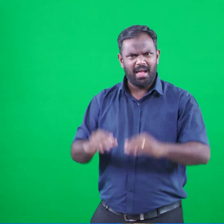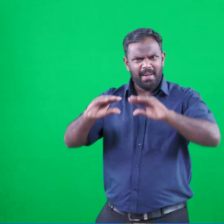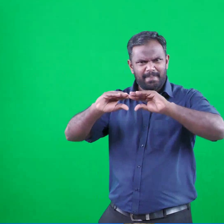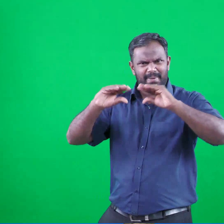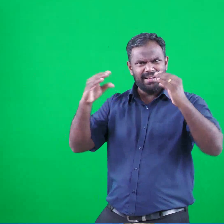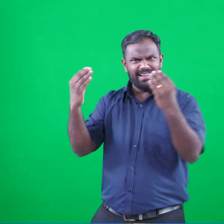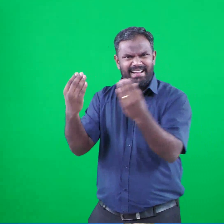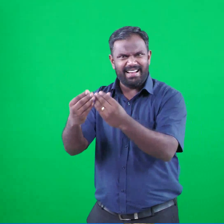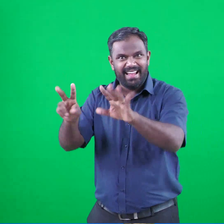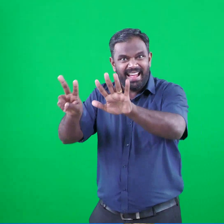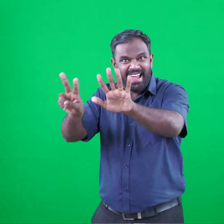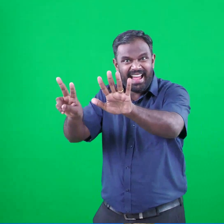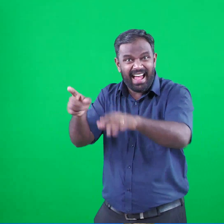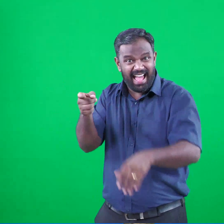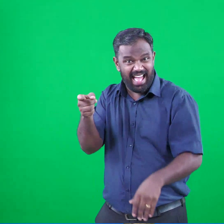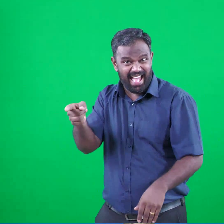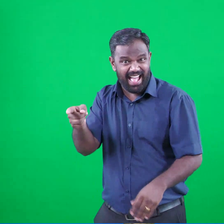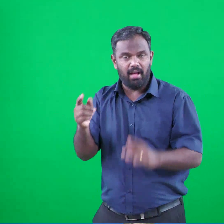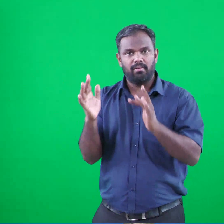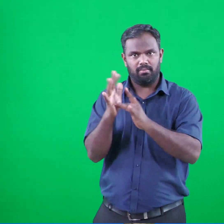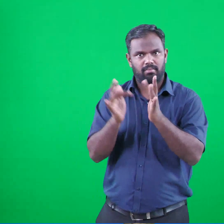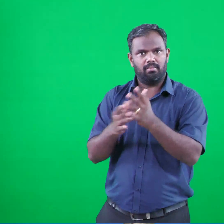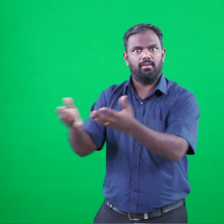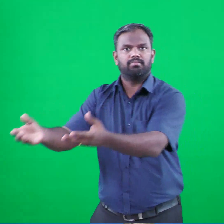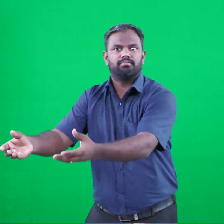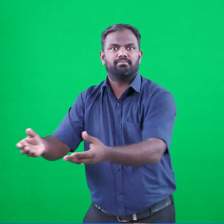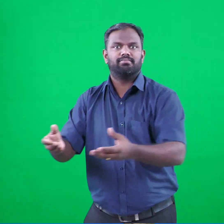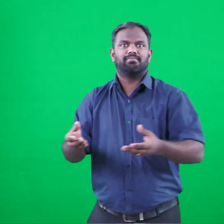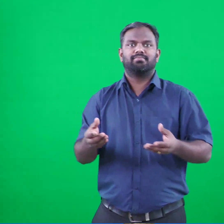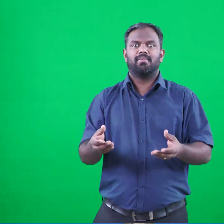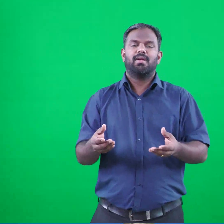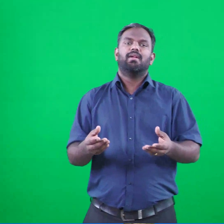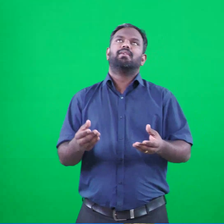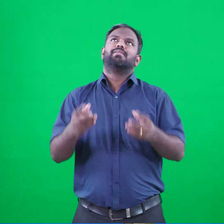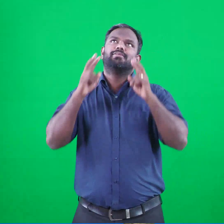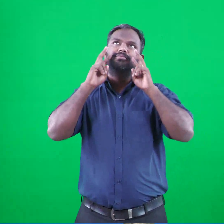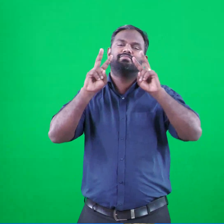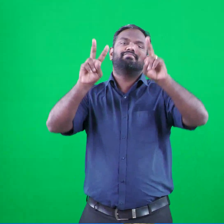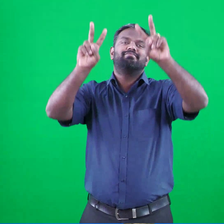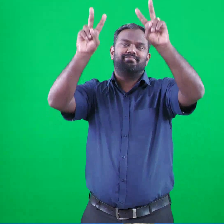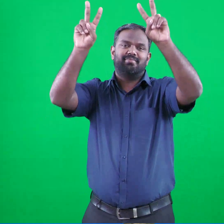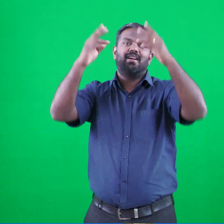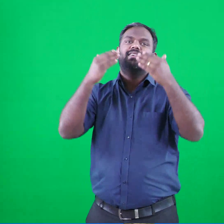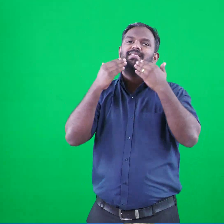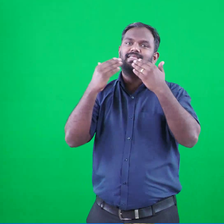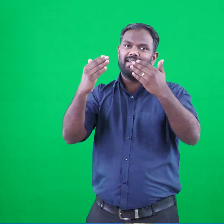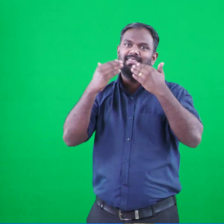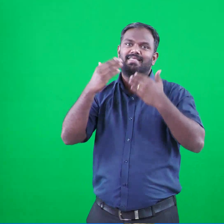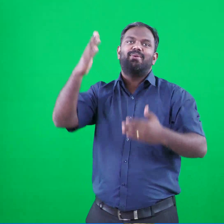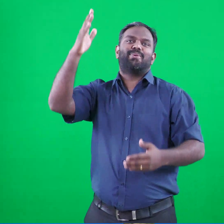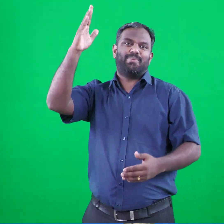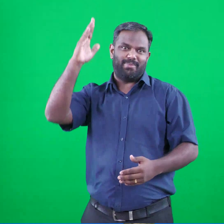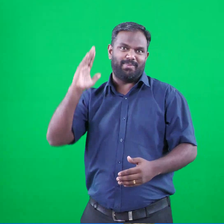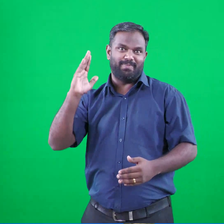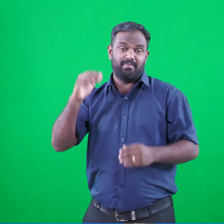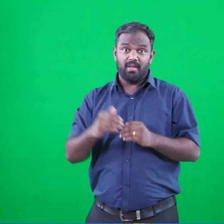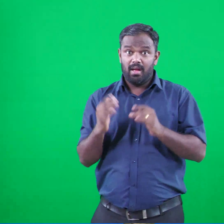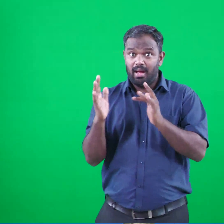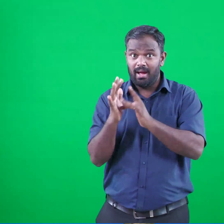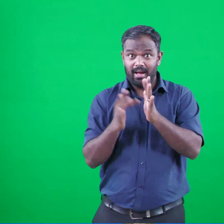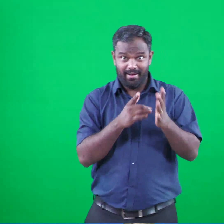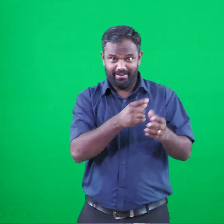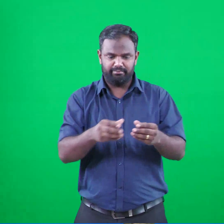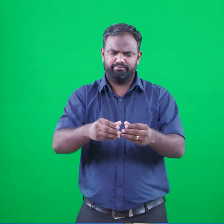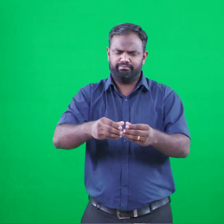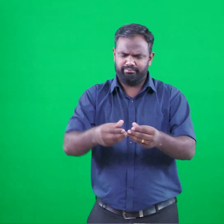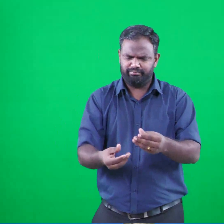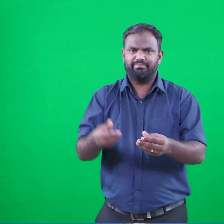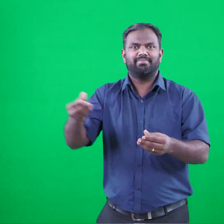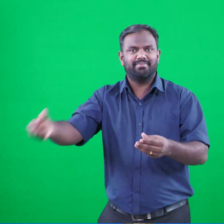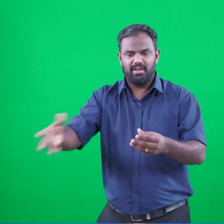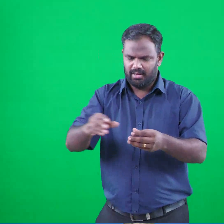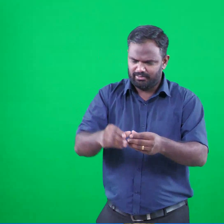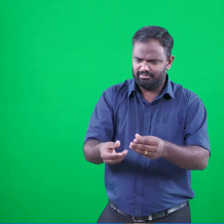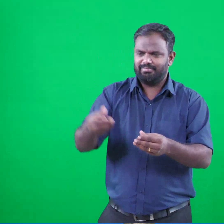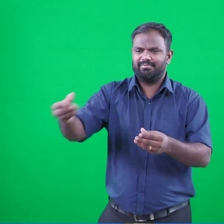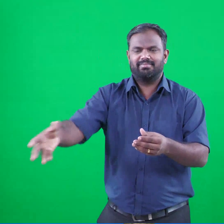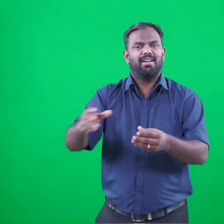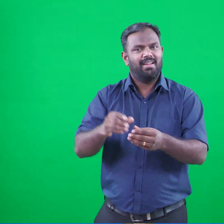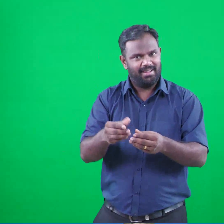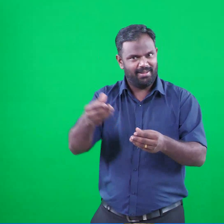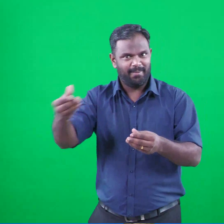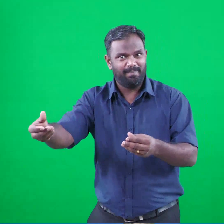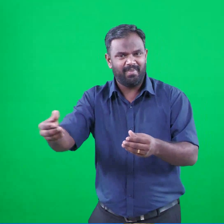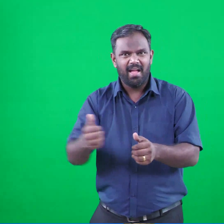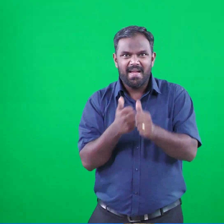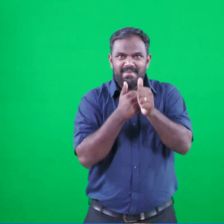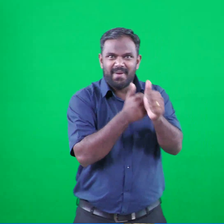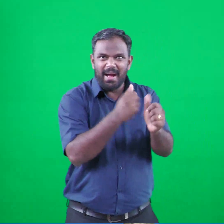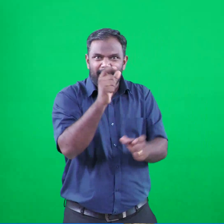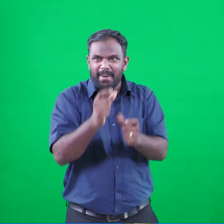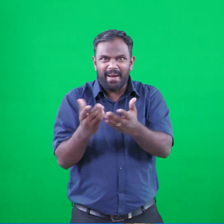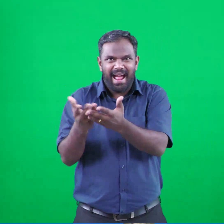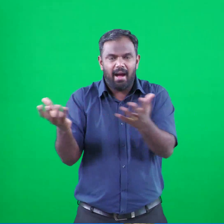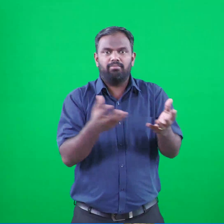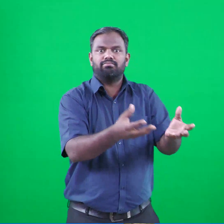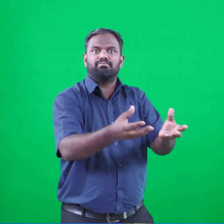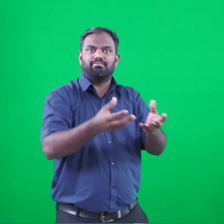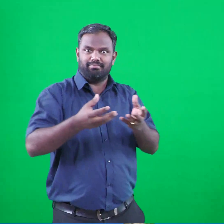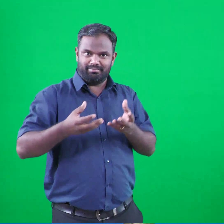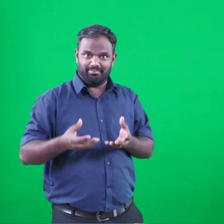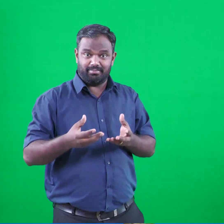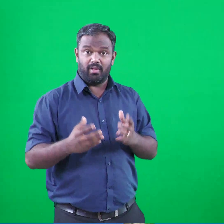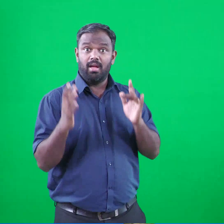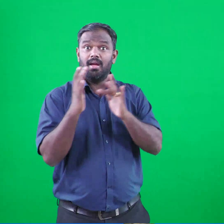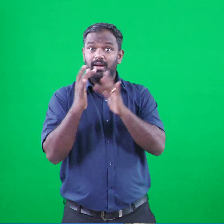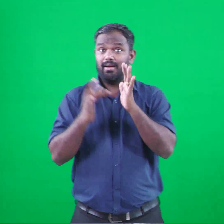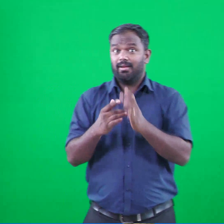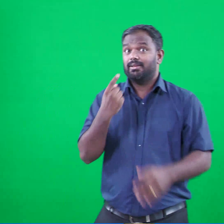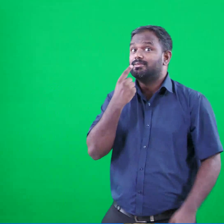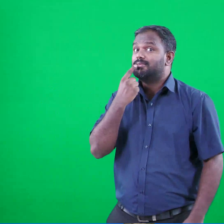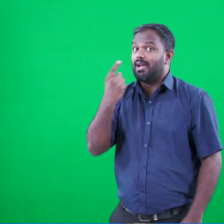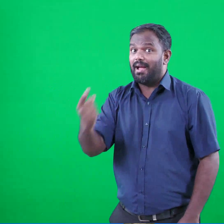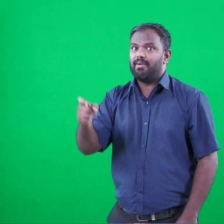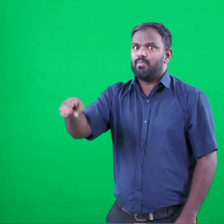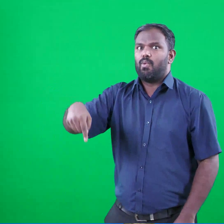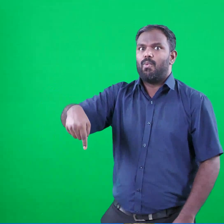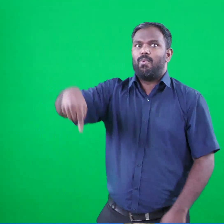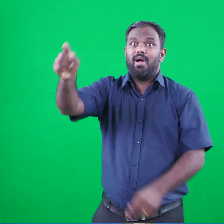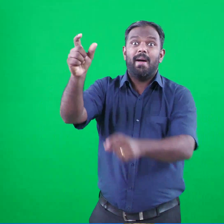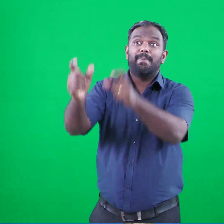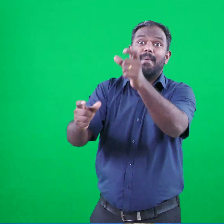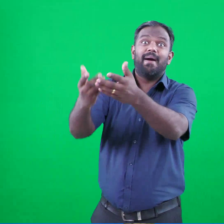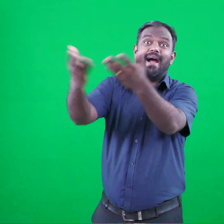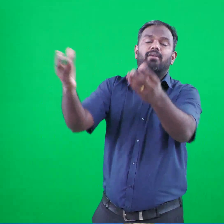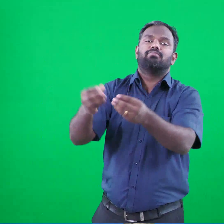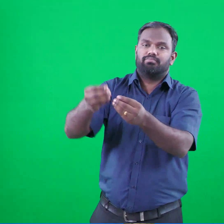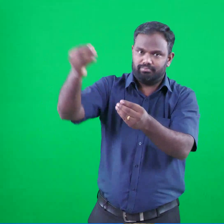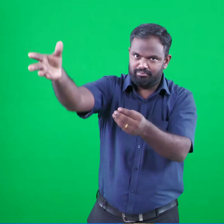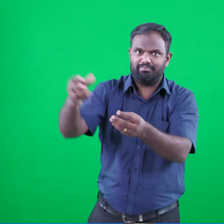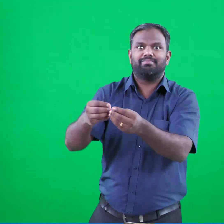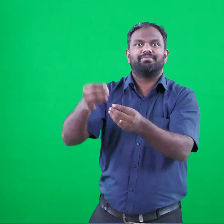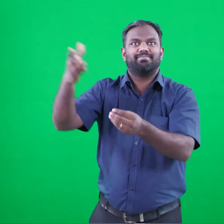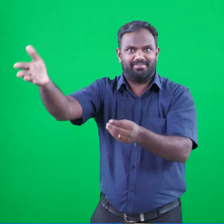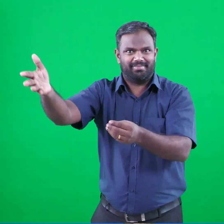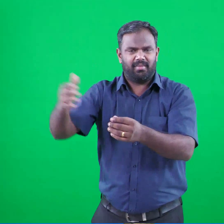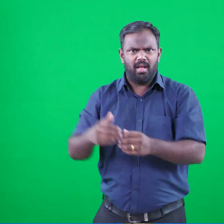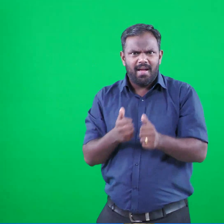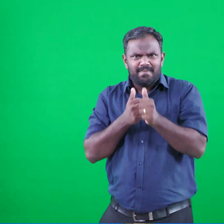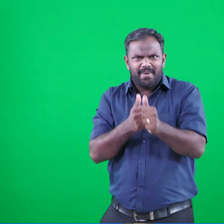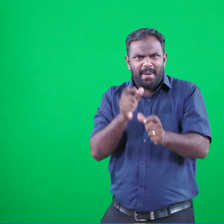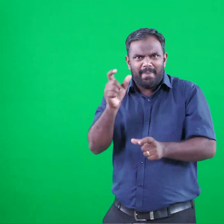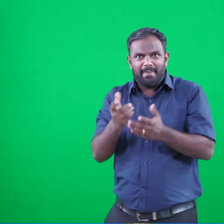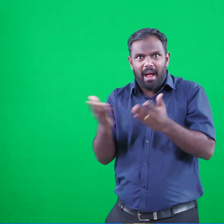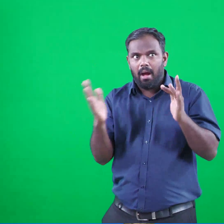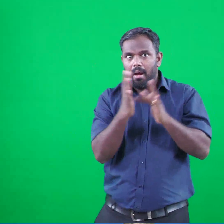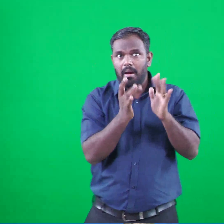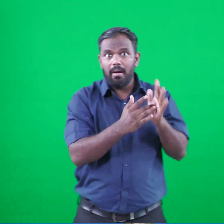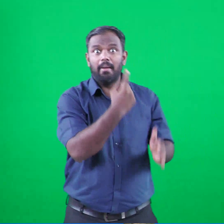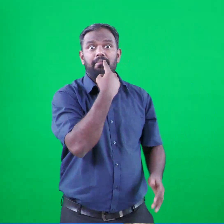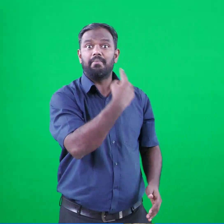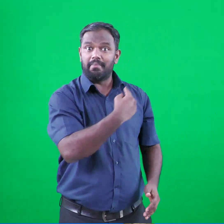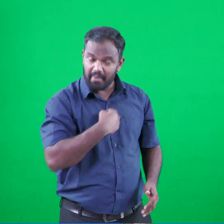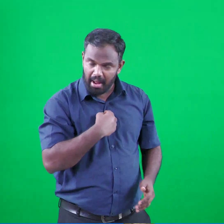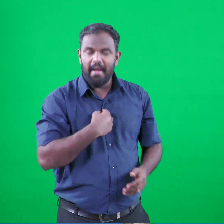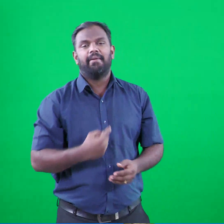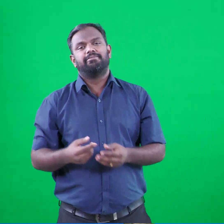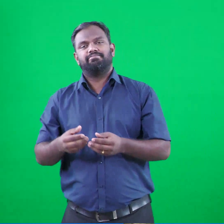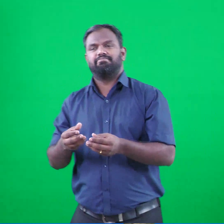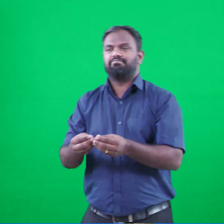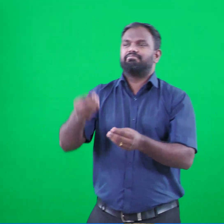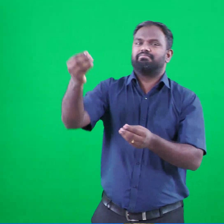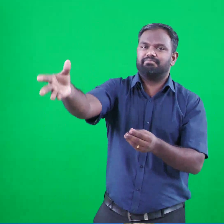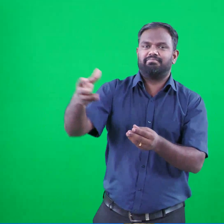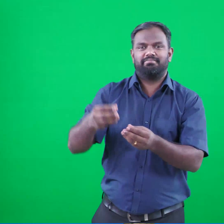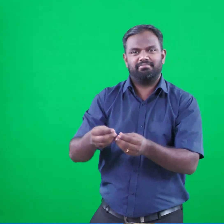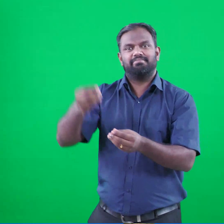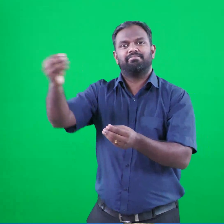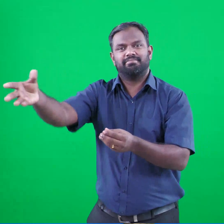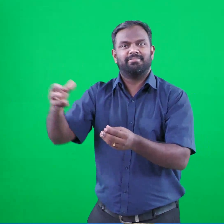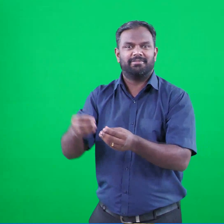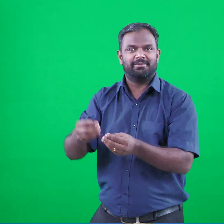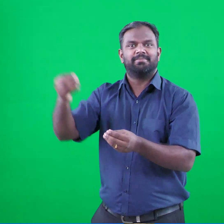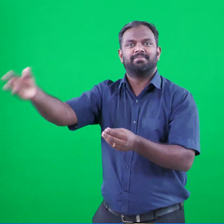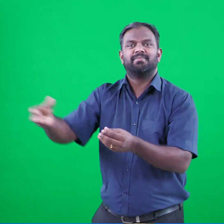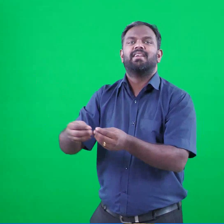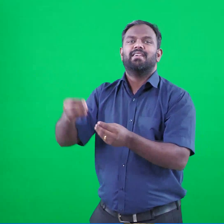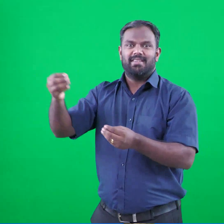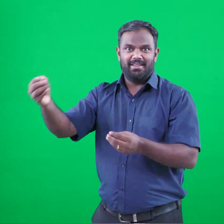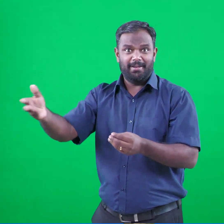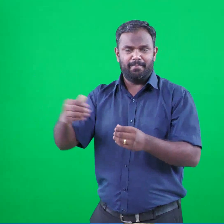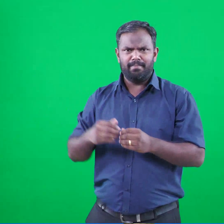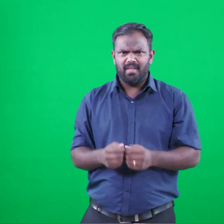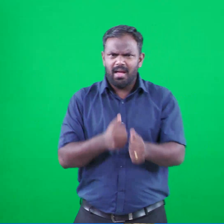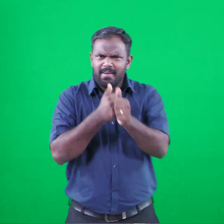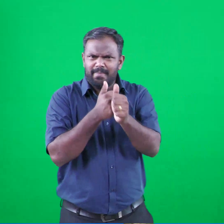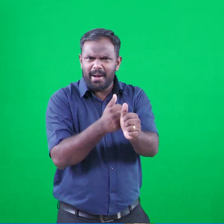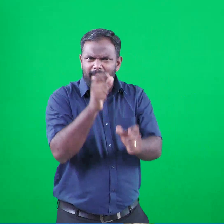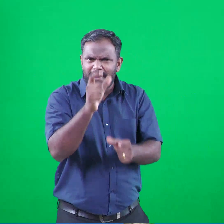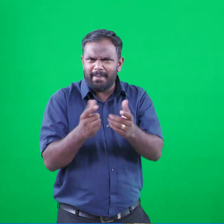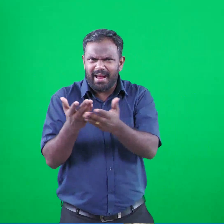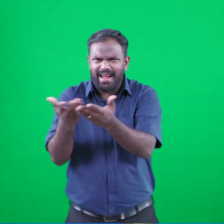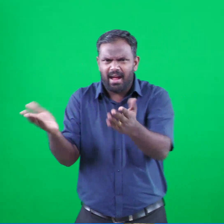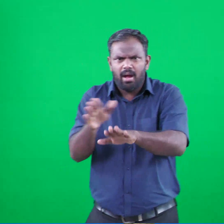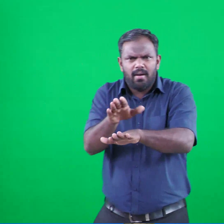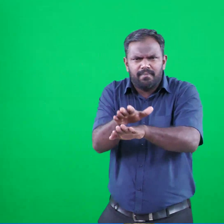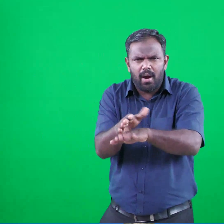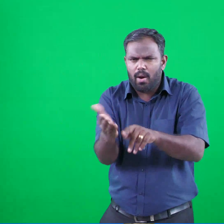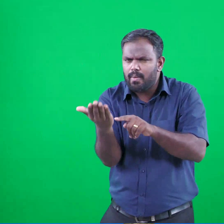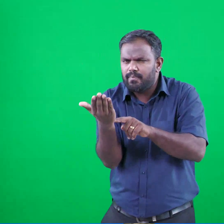Then He took the seven loaves, gave thanks and broke them, and gave them to His disciples to set before the people.